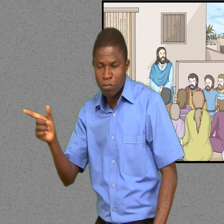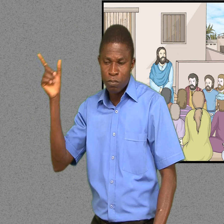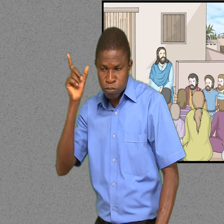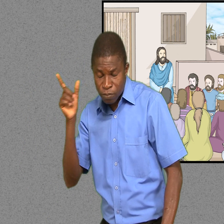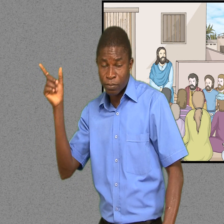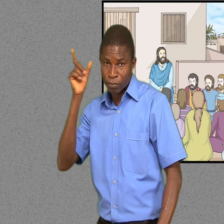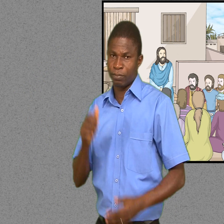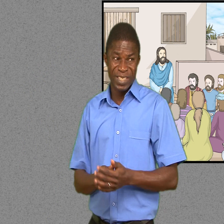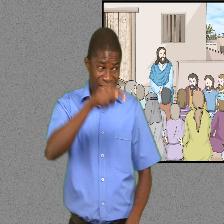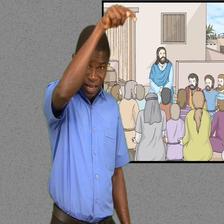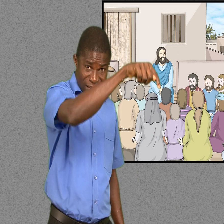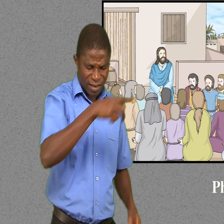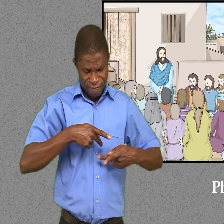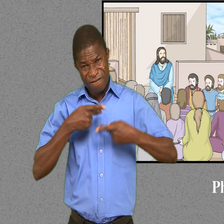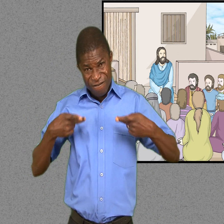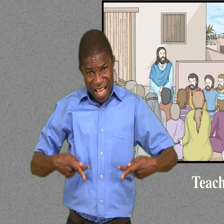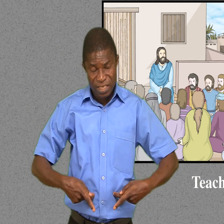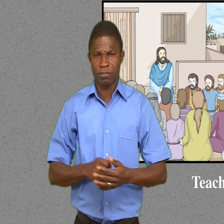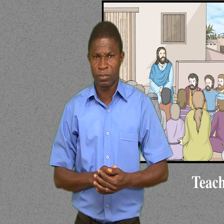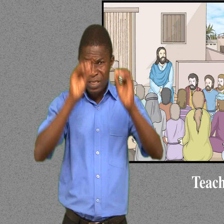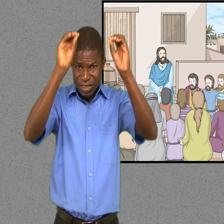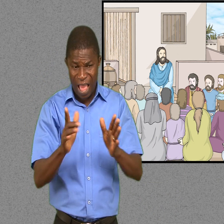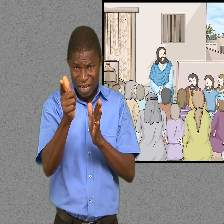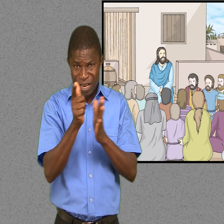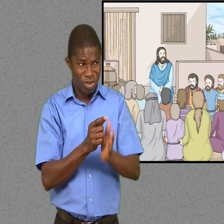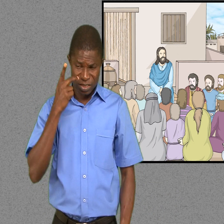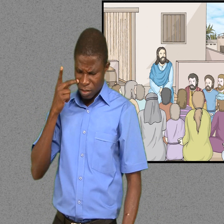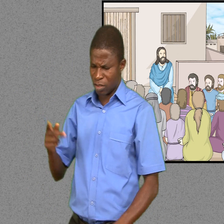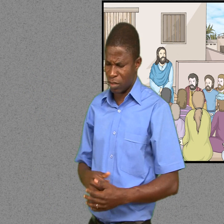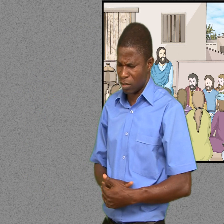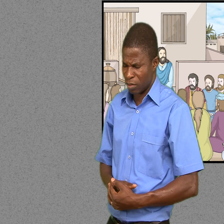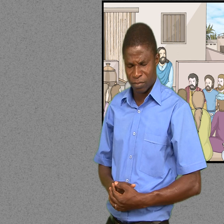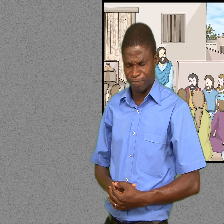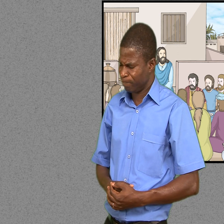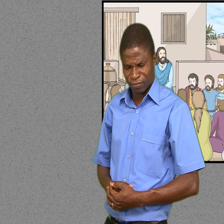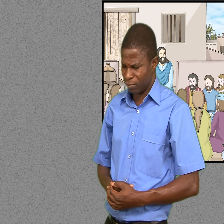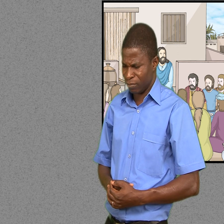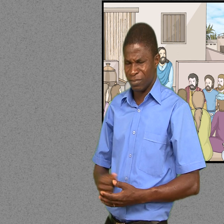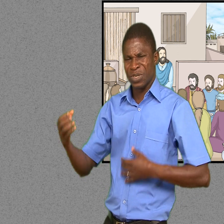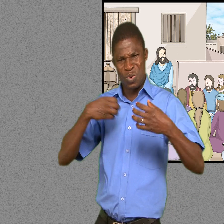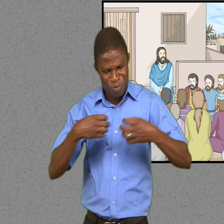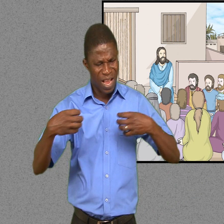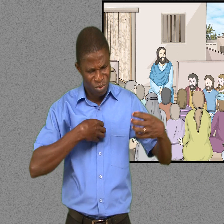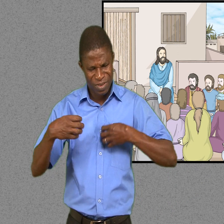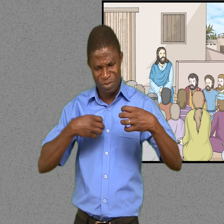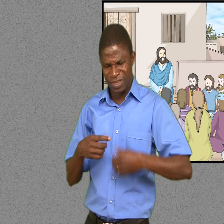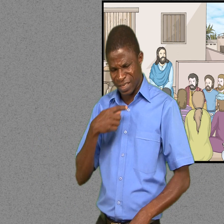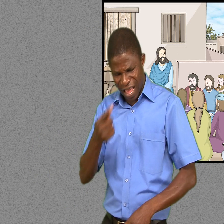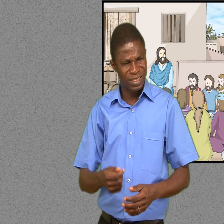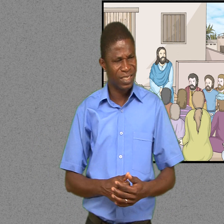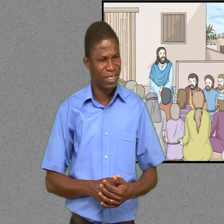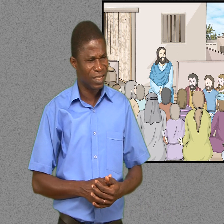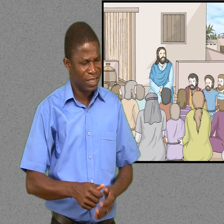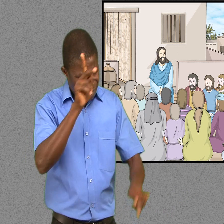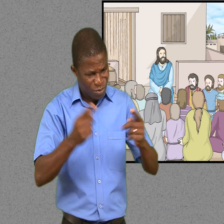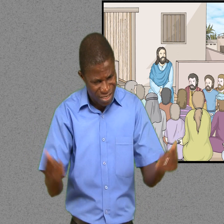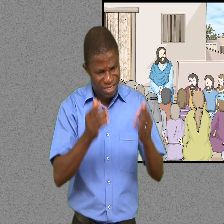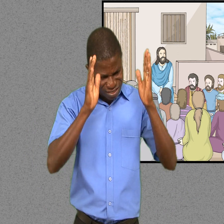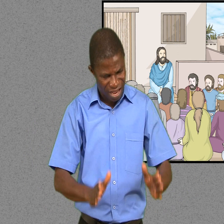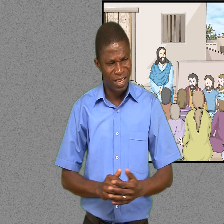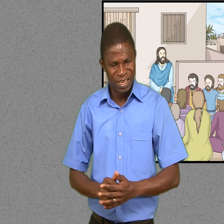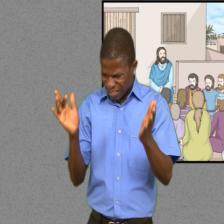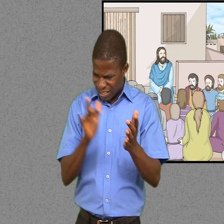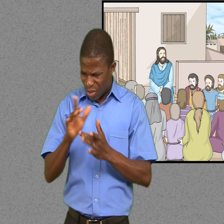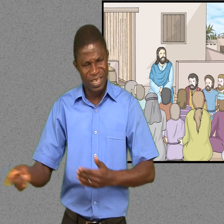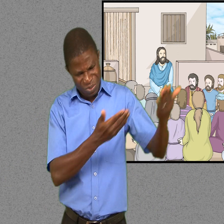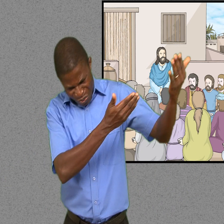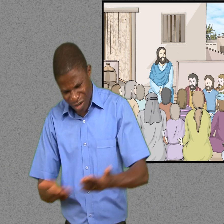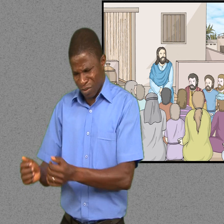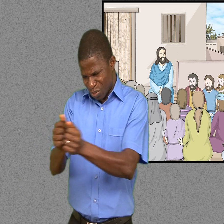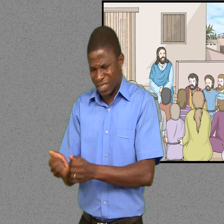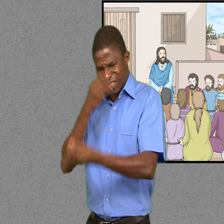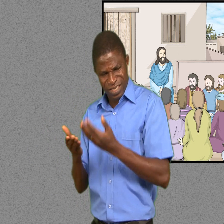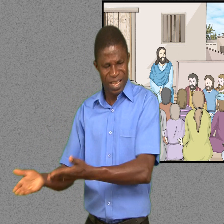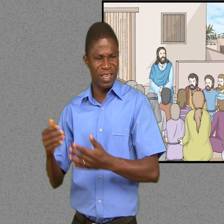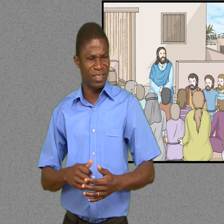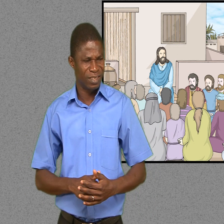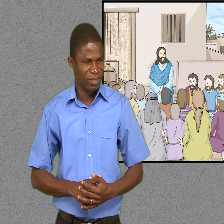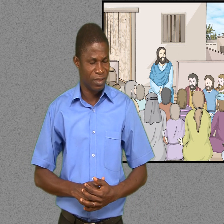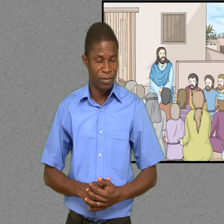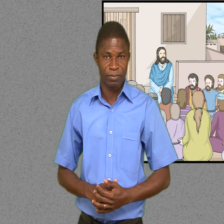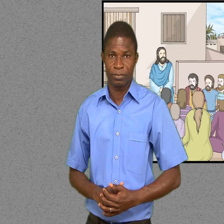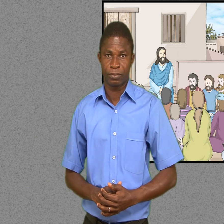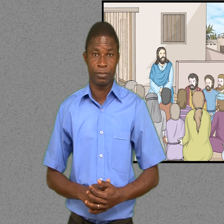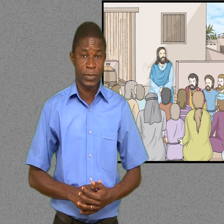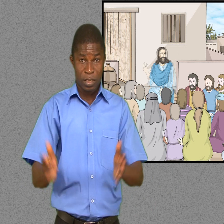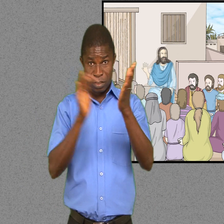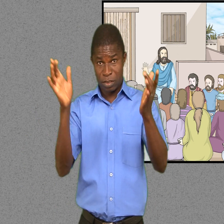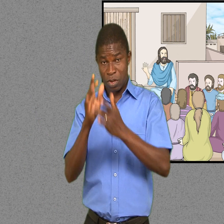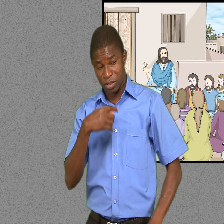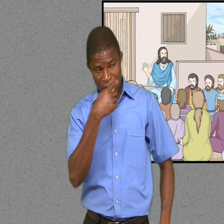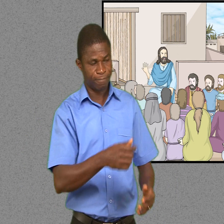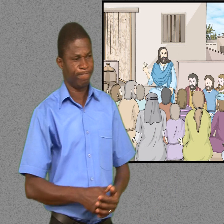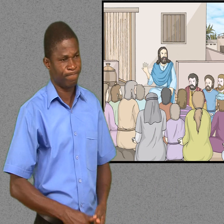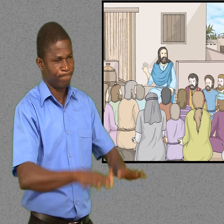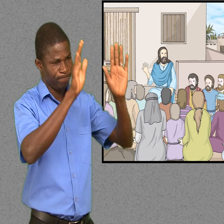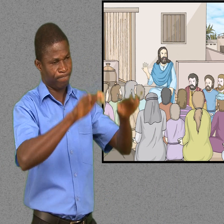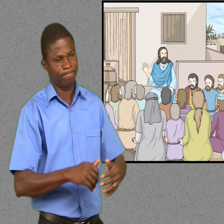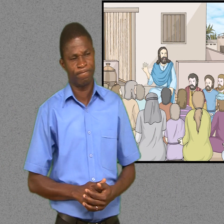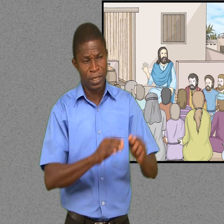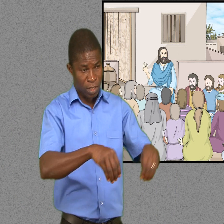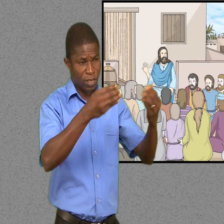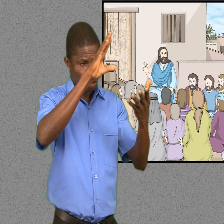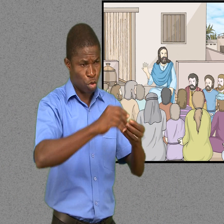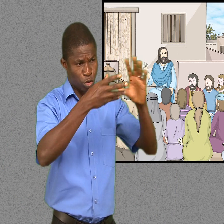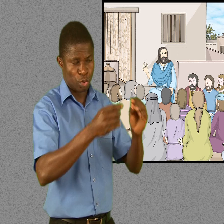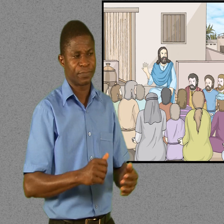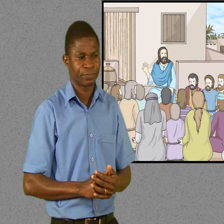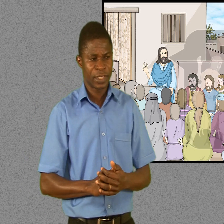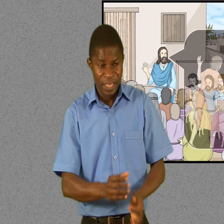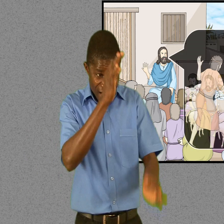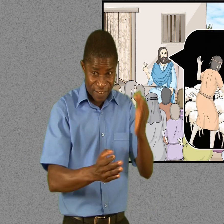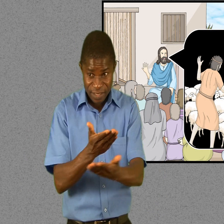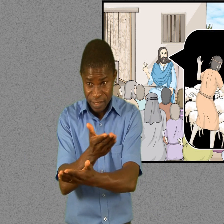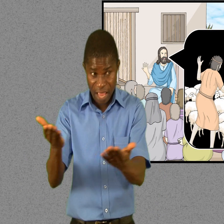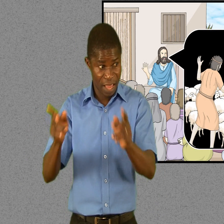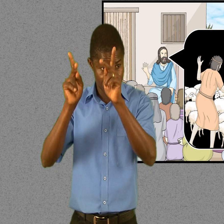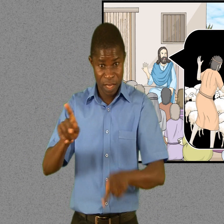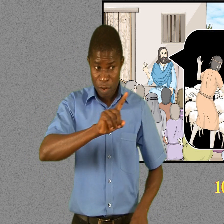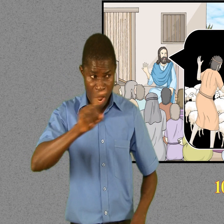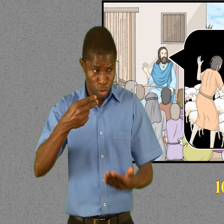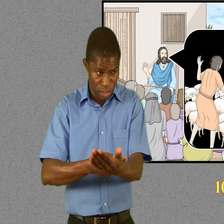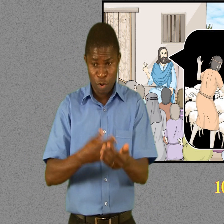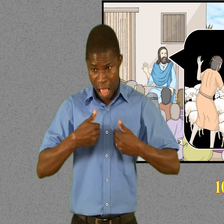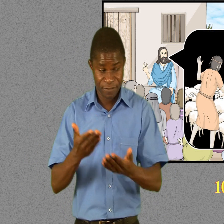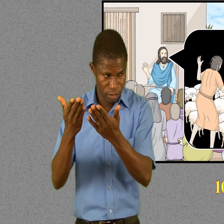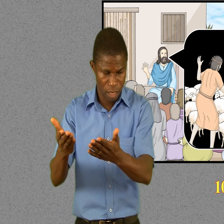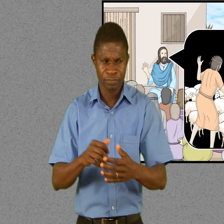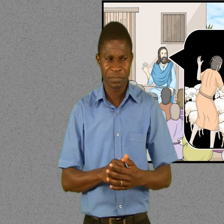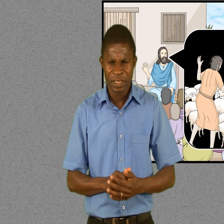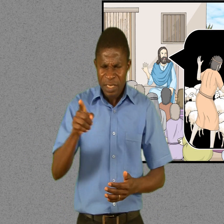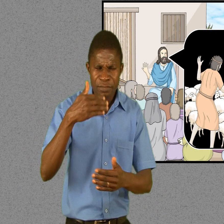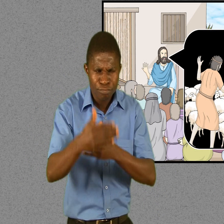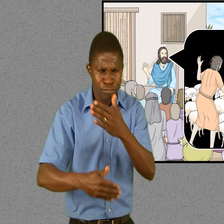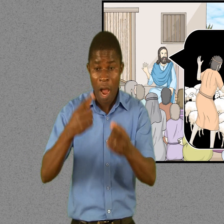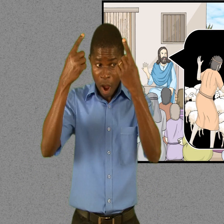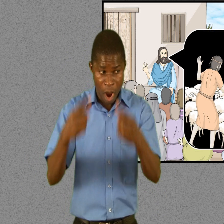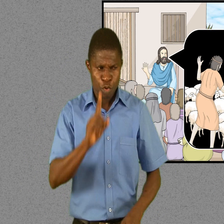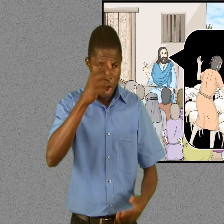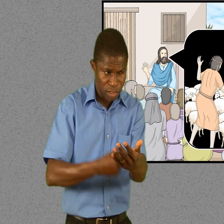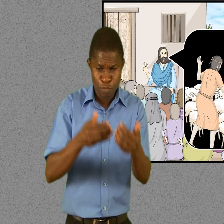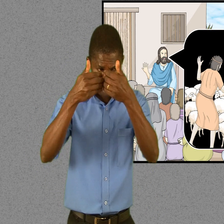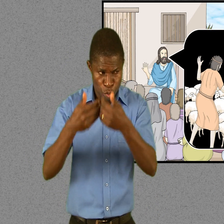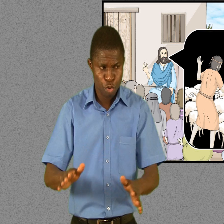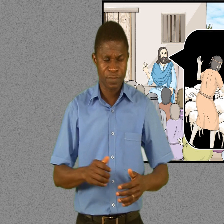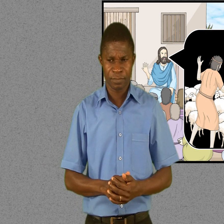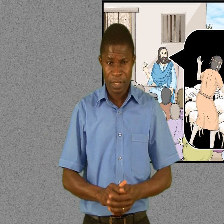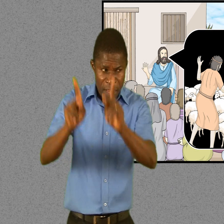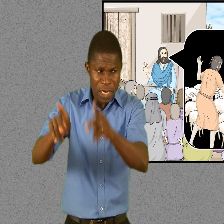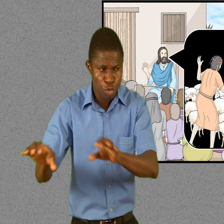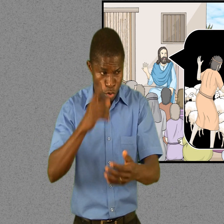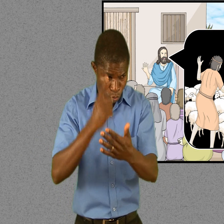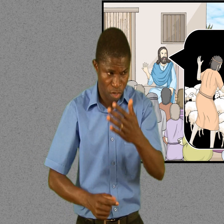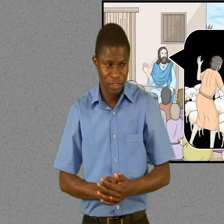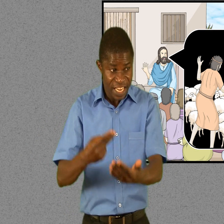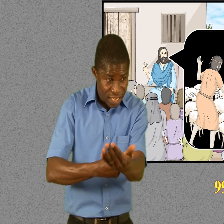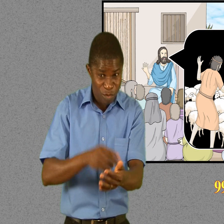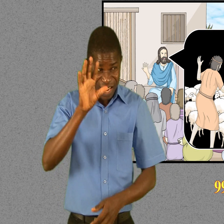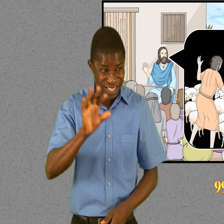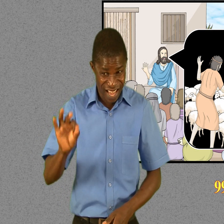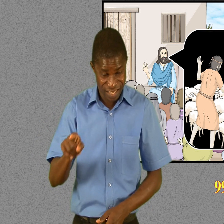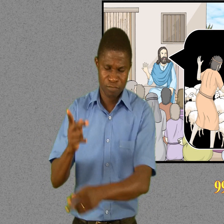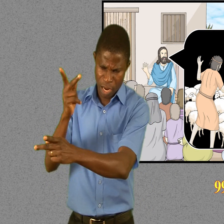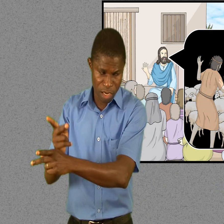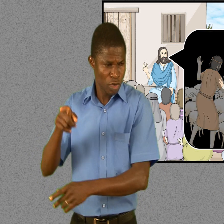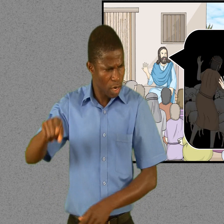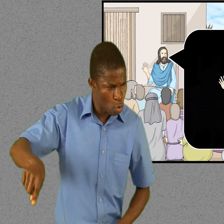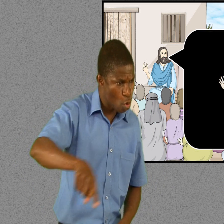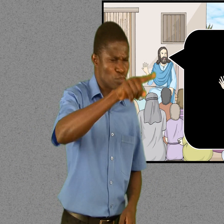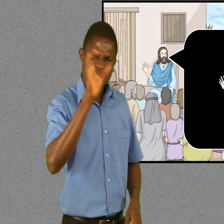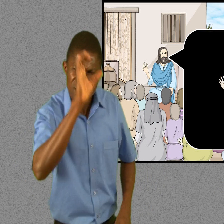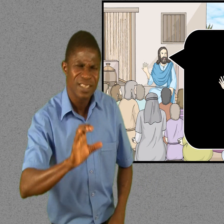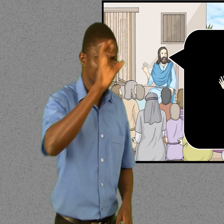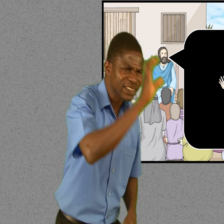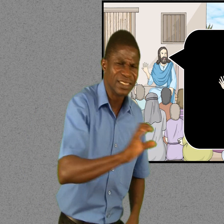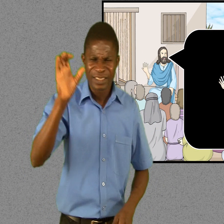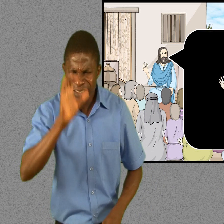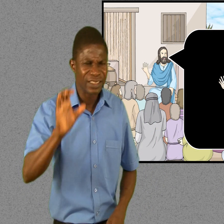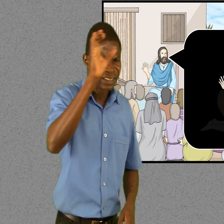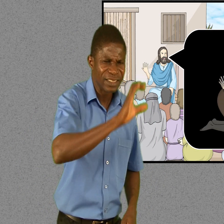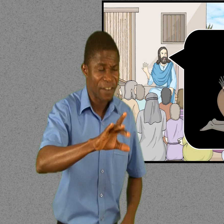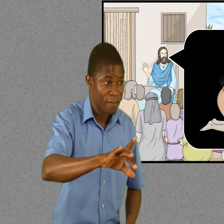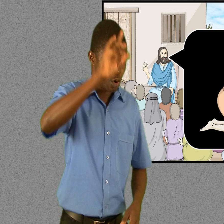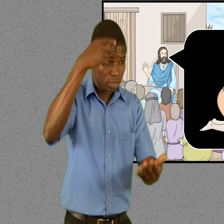Then Jesus told them this parable: “What man among you, if he has a hundred sheep and loses one of them, does not leave the ninety-nine in the pasture and go after the one that is lost, until he finds it?